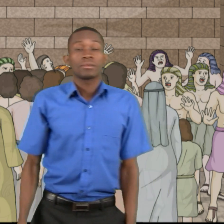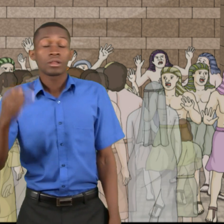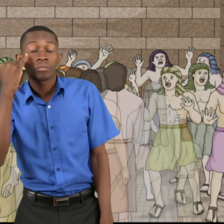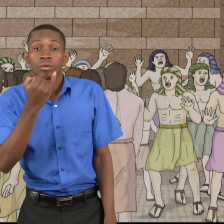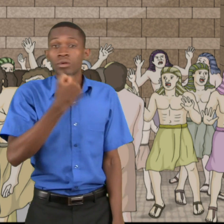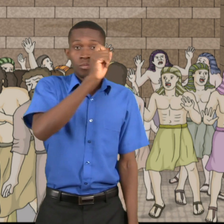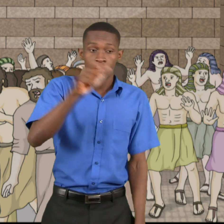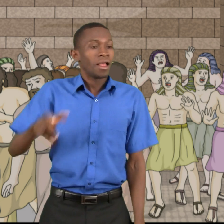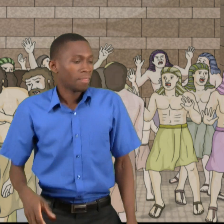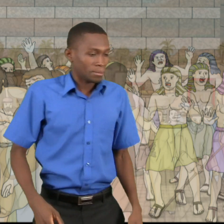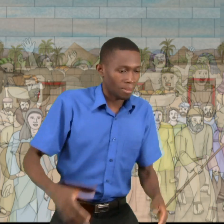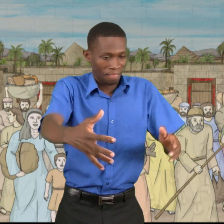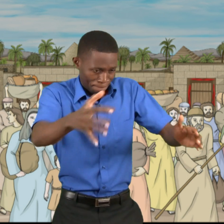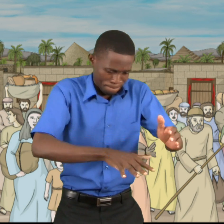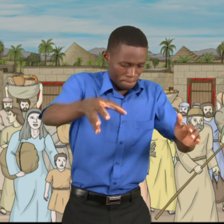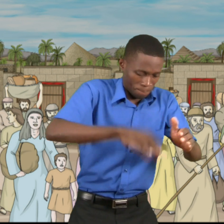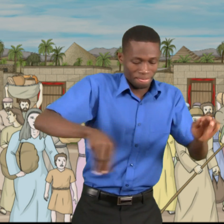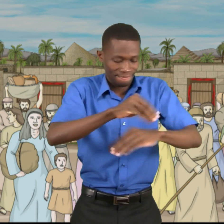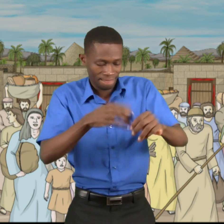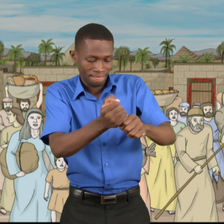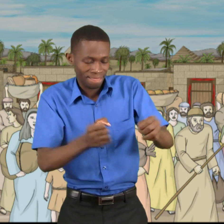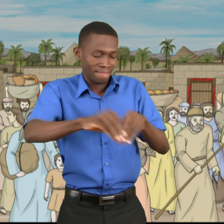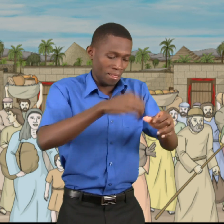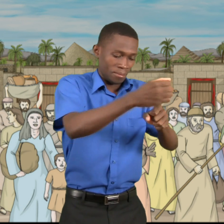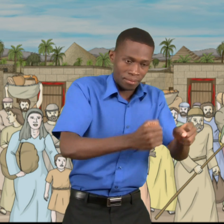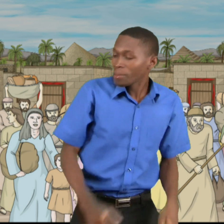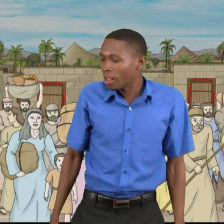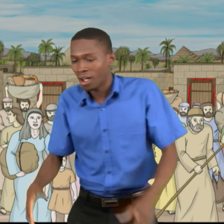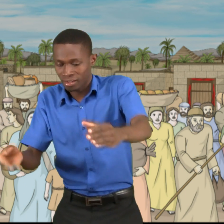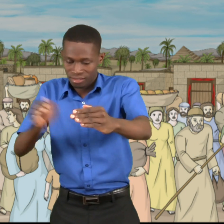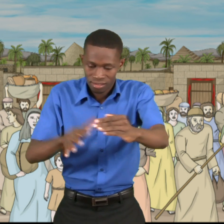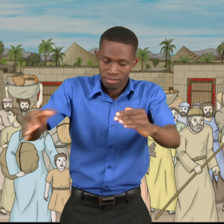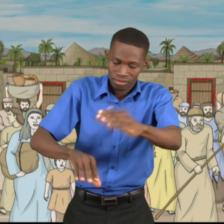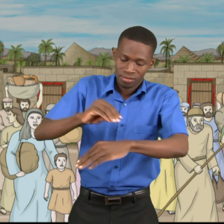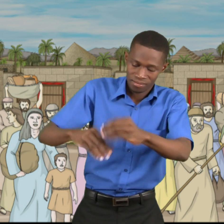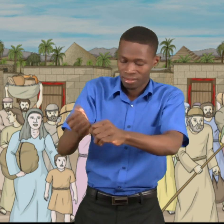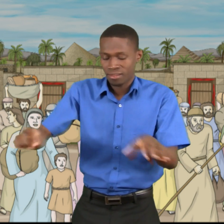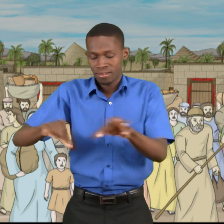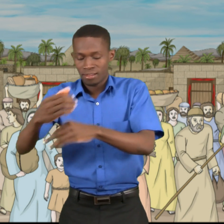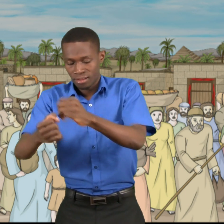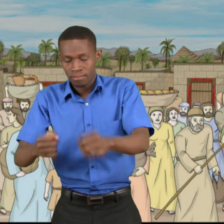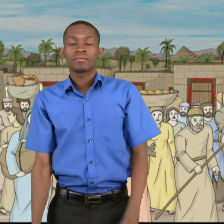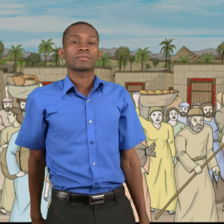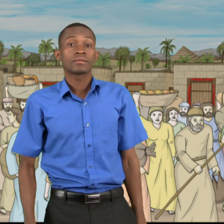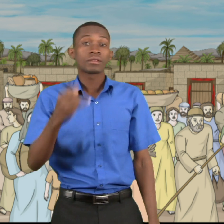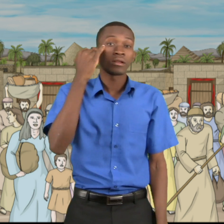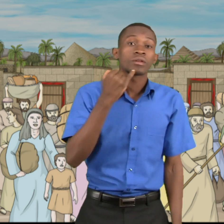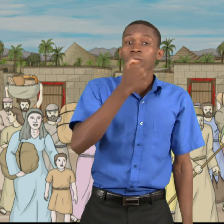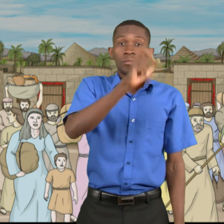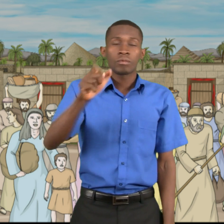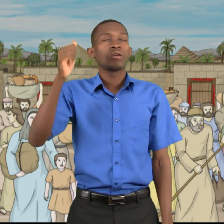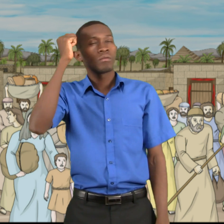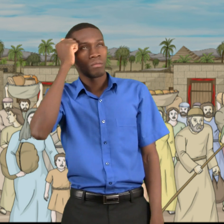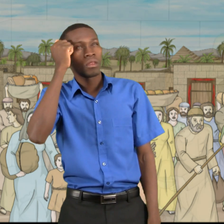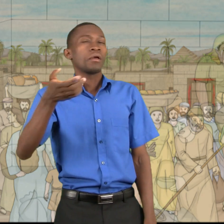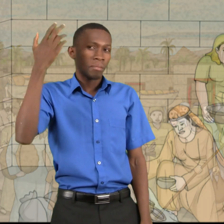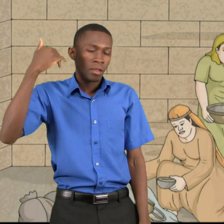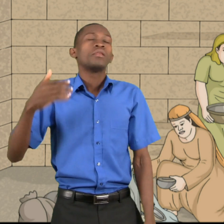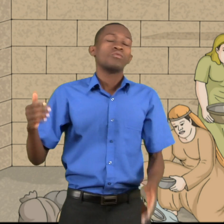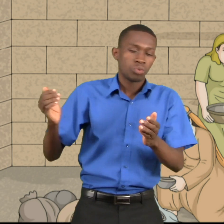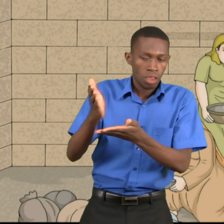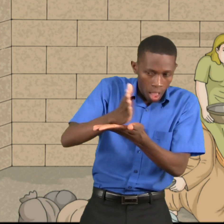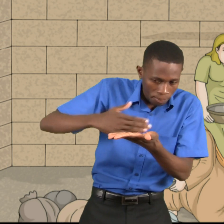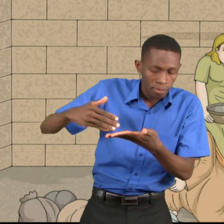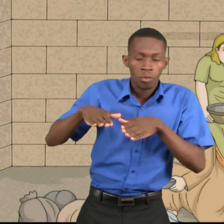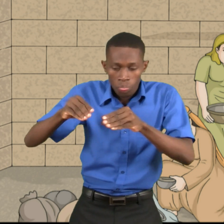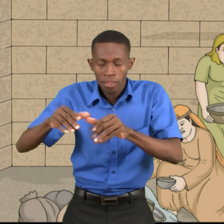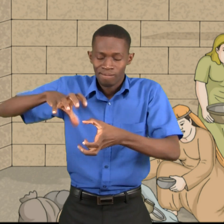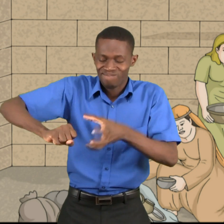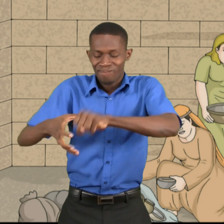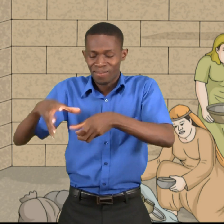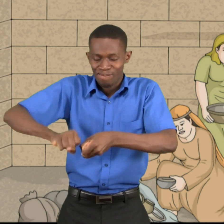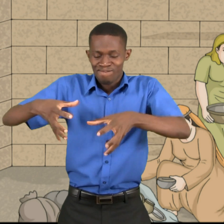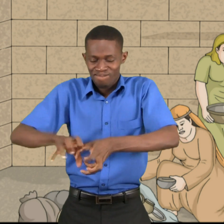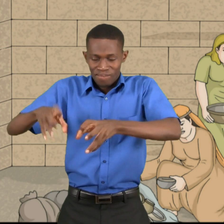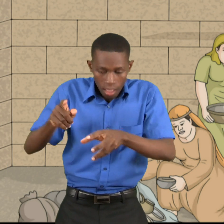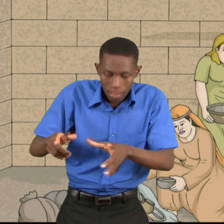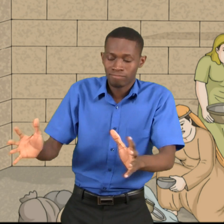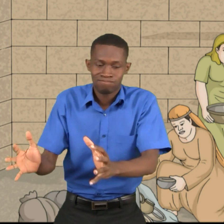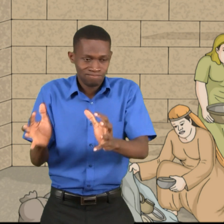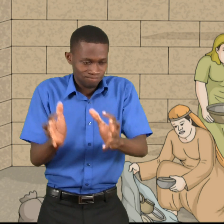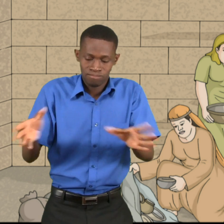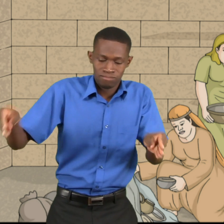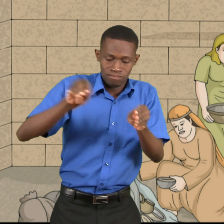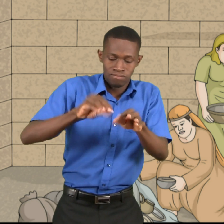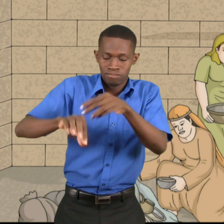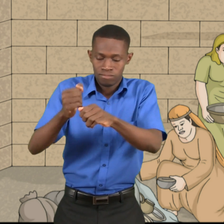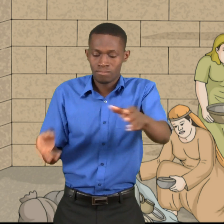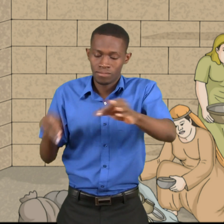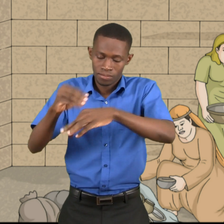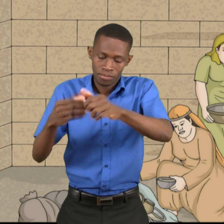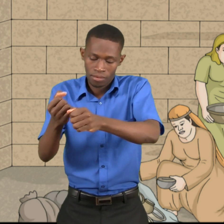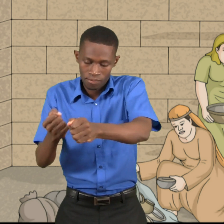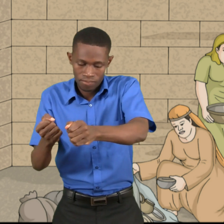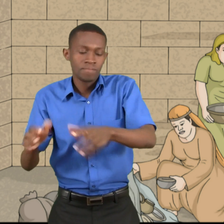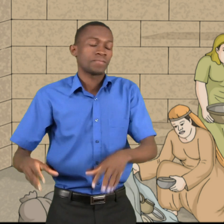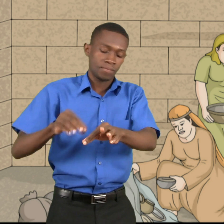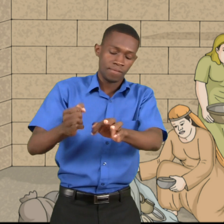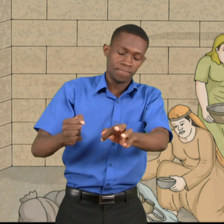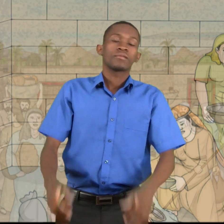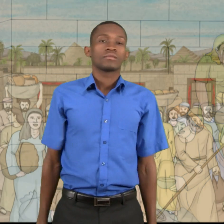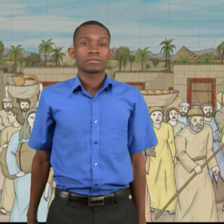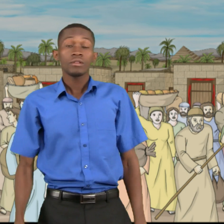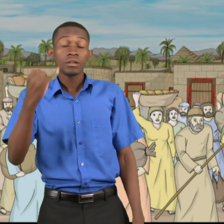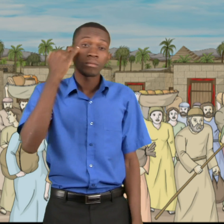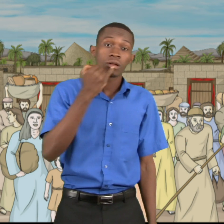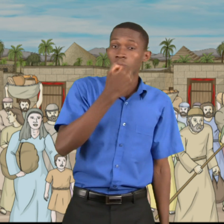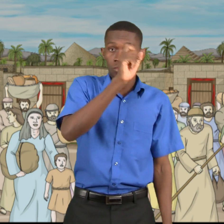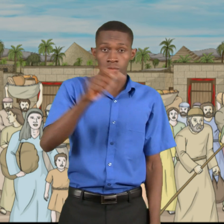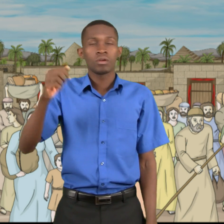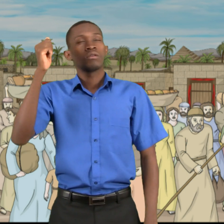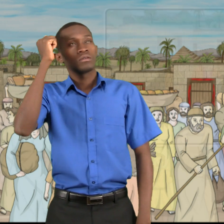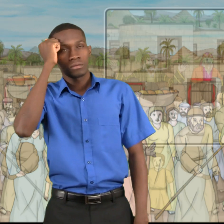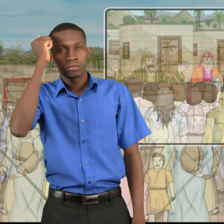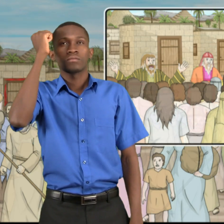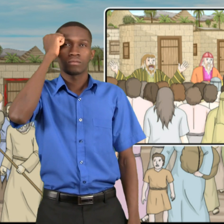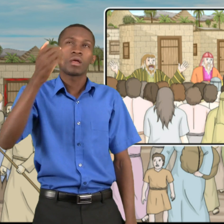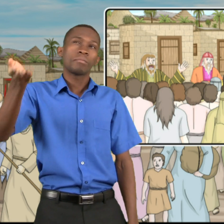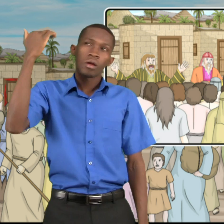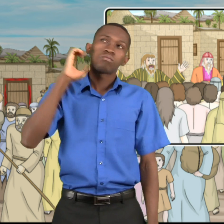So the people took their dough before it was leavened, carrying it on their shoulders in kneading bowls wrapped in clothing.